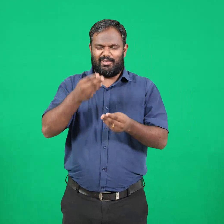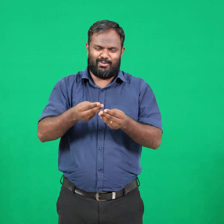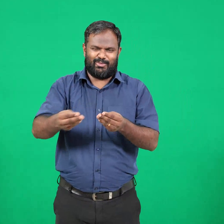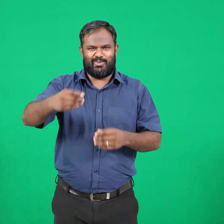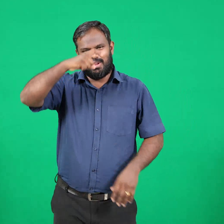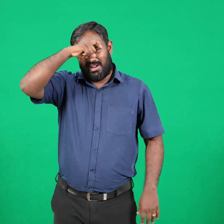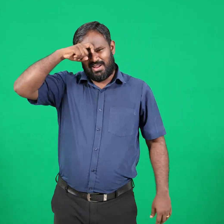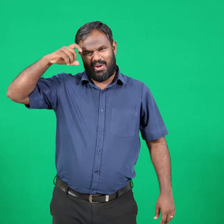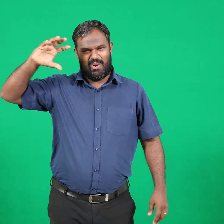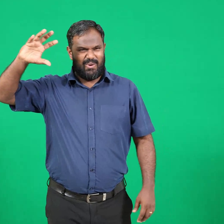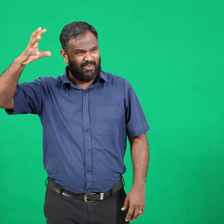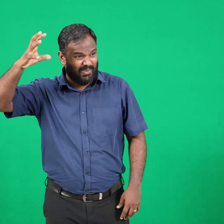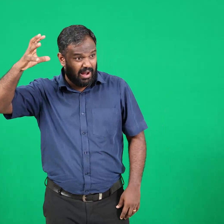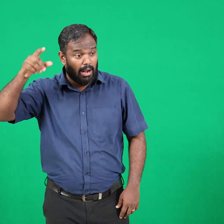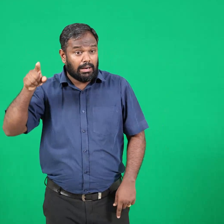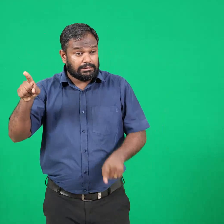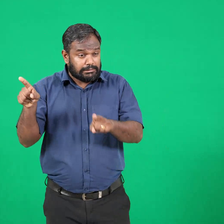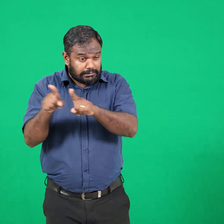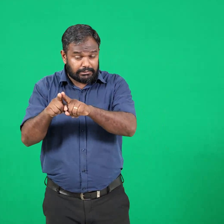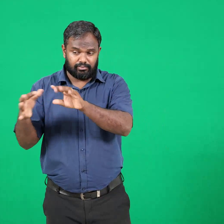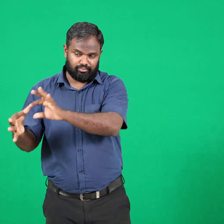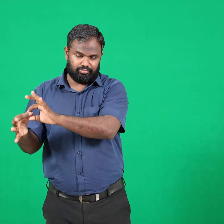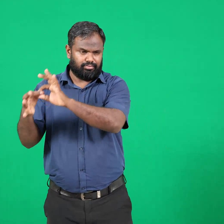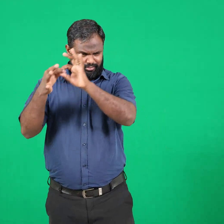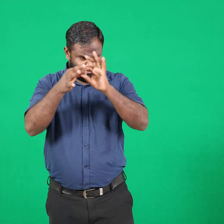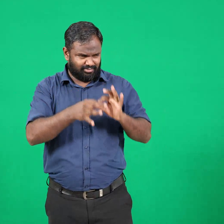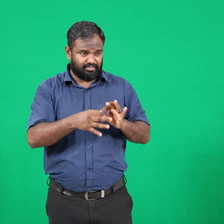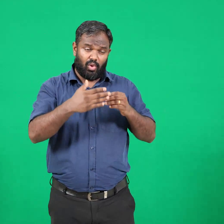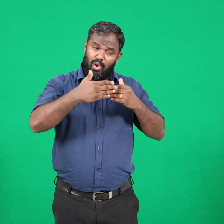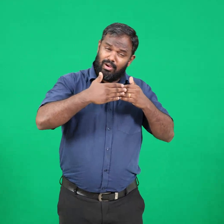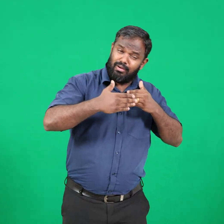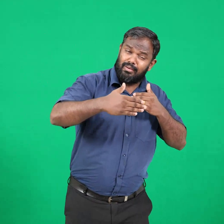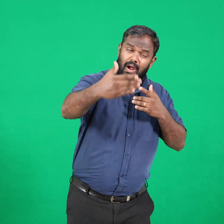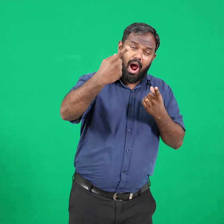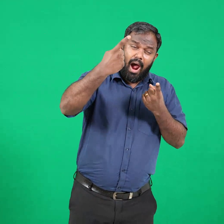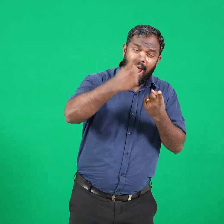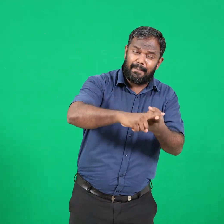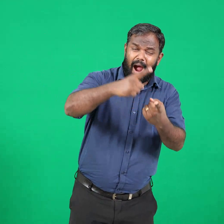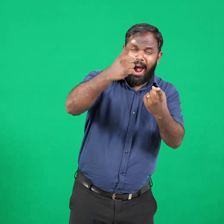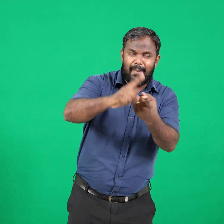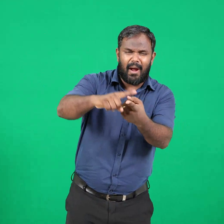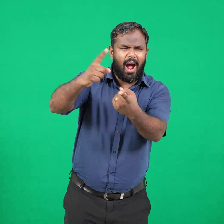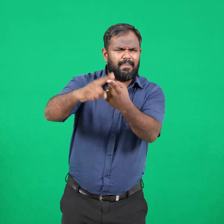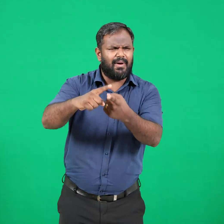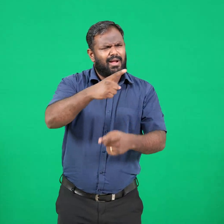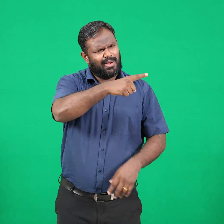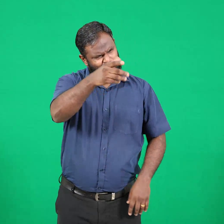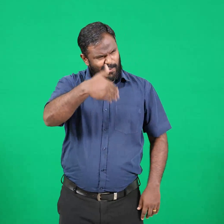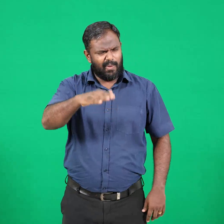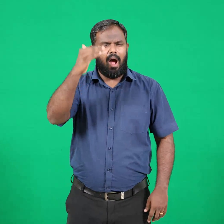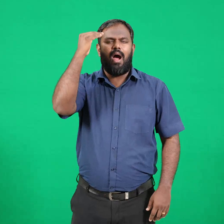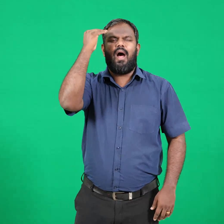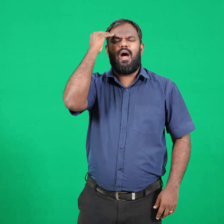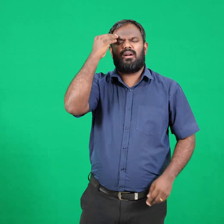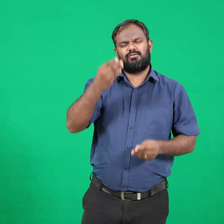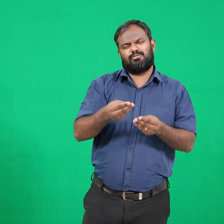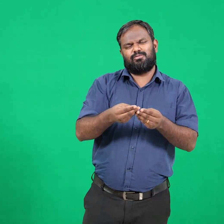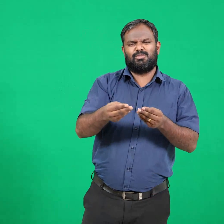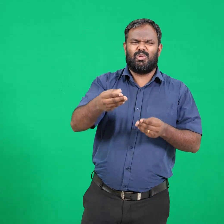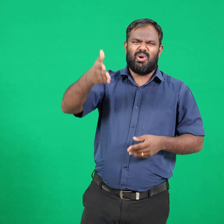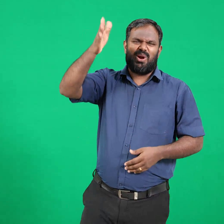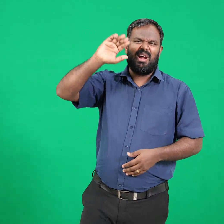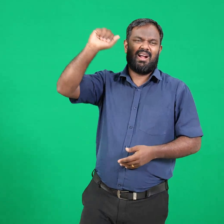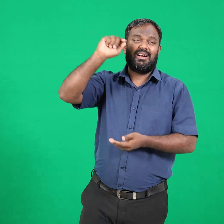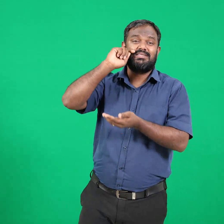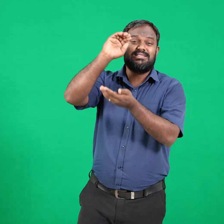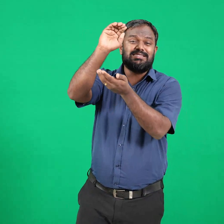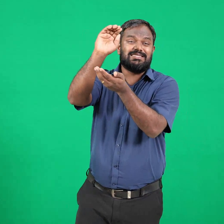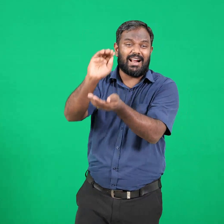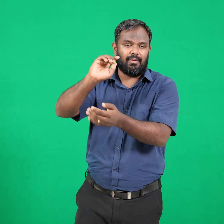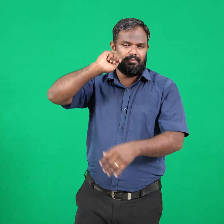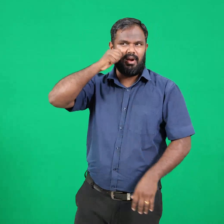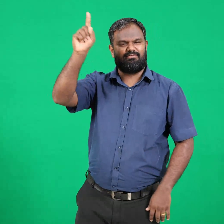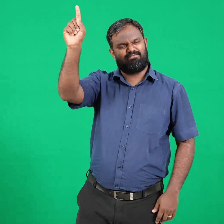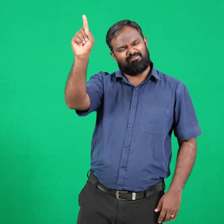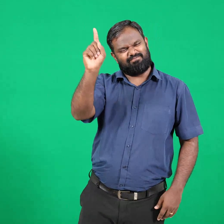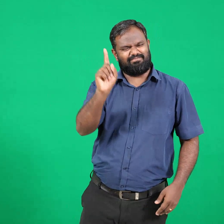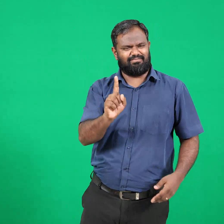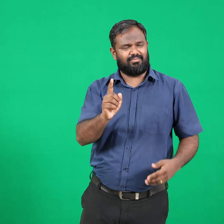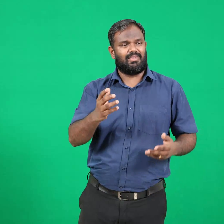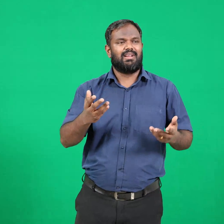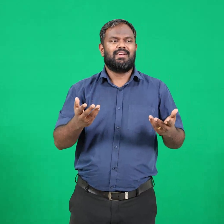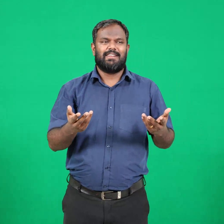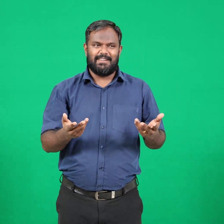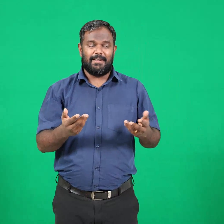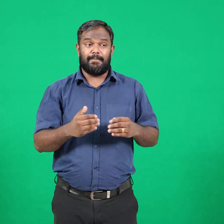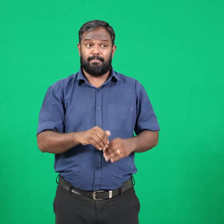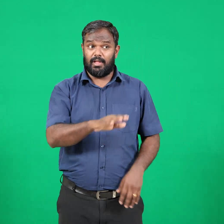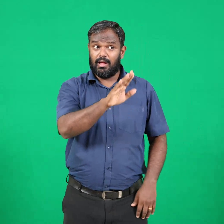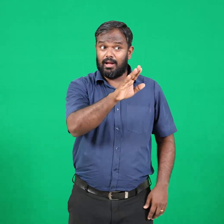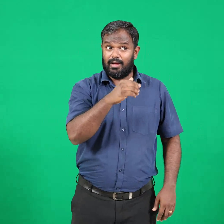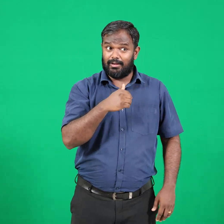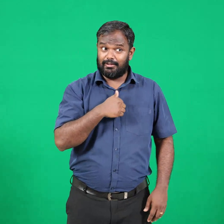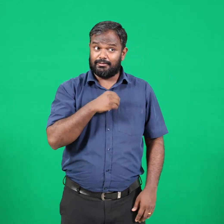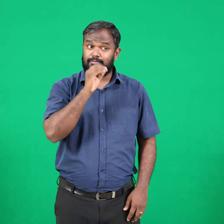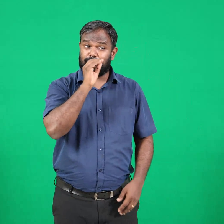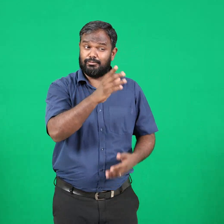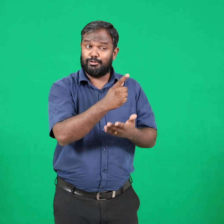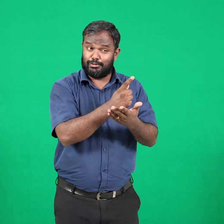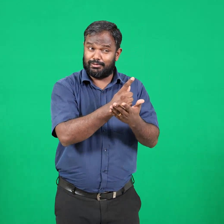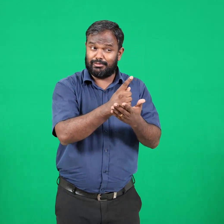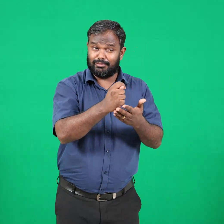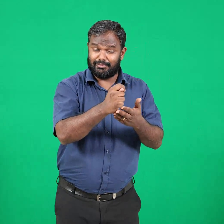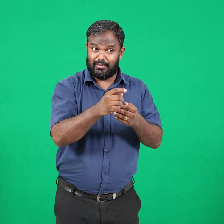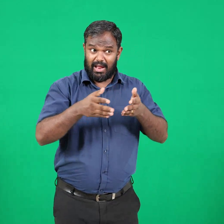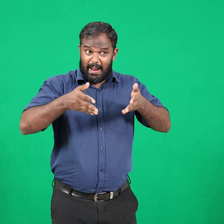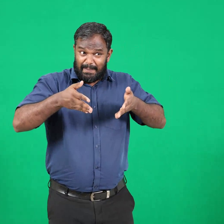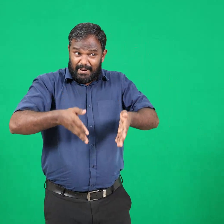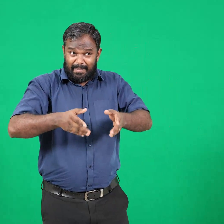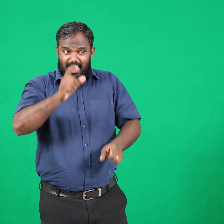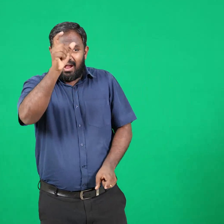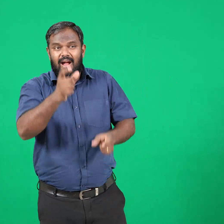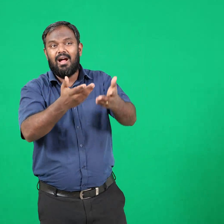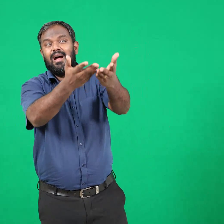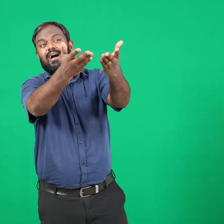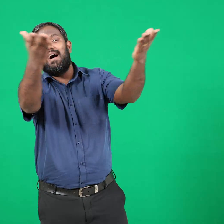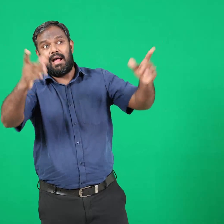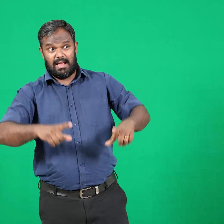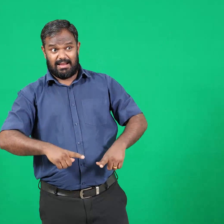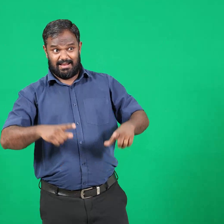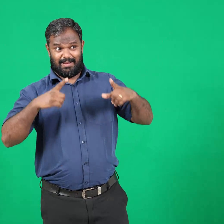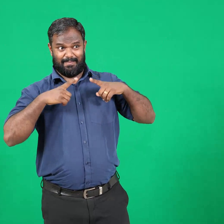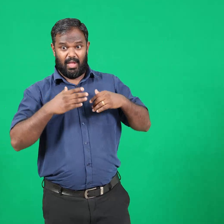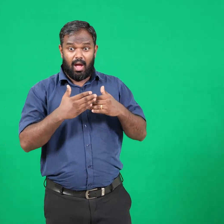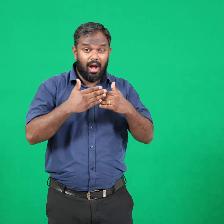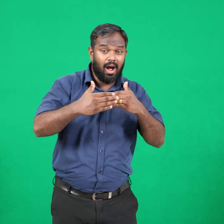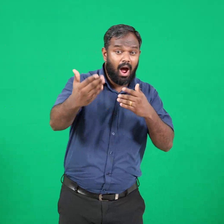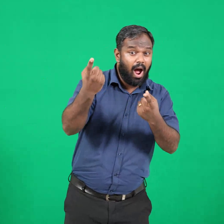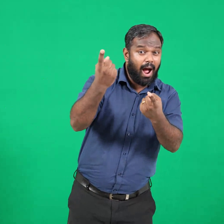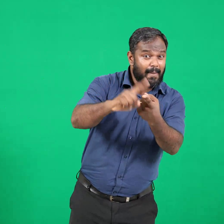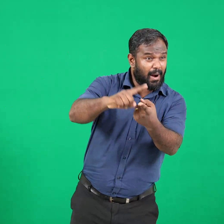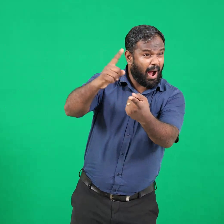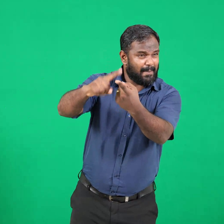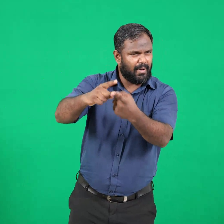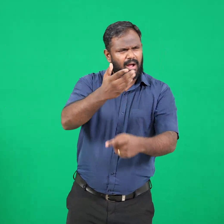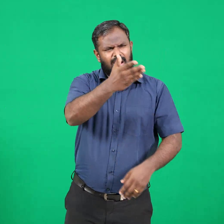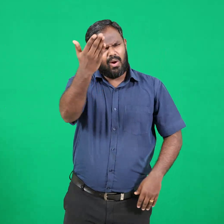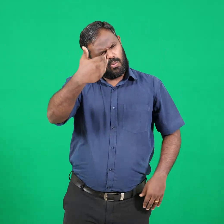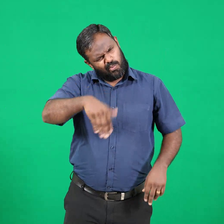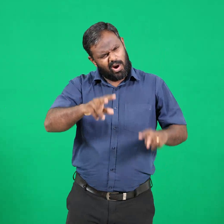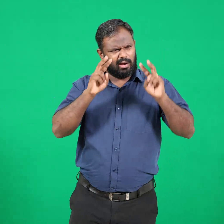So also, when you see all these things, you will know that He is near, right at the door.